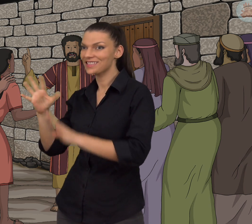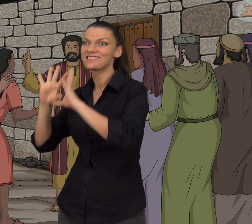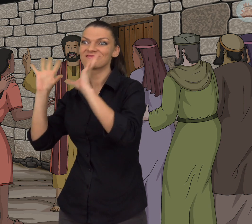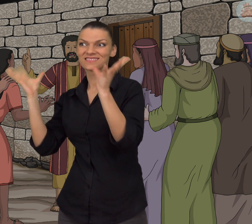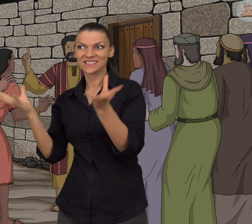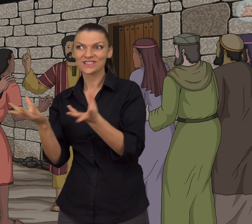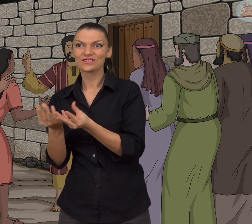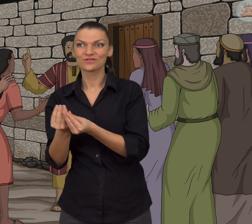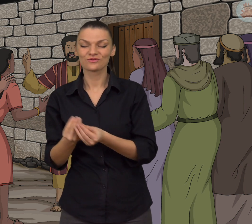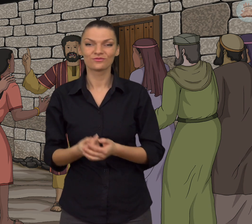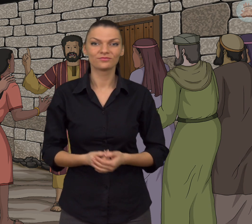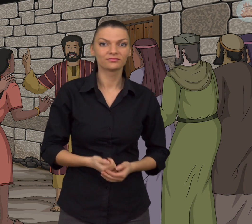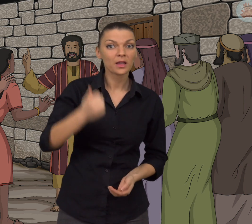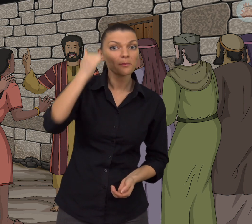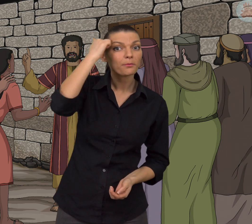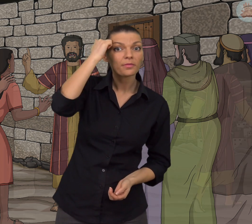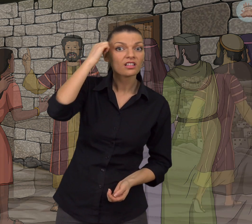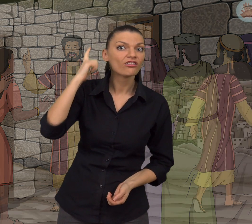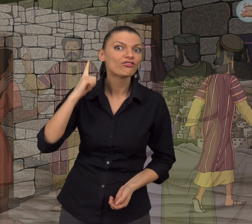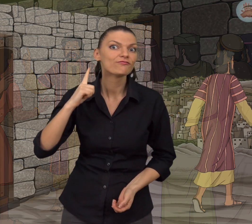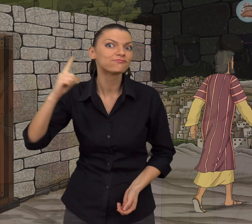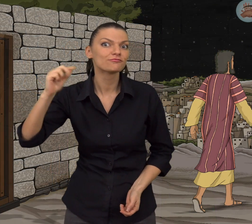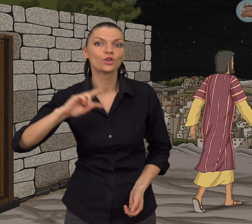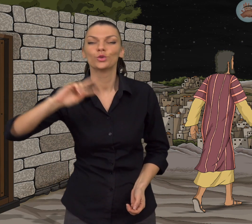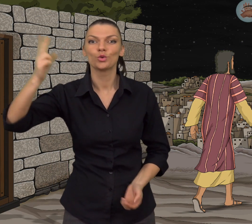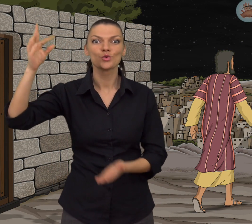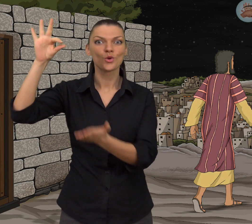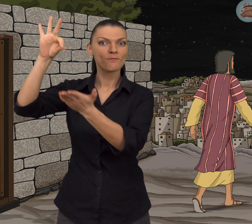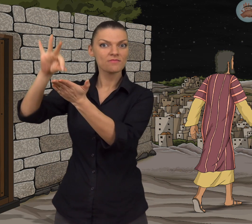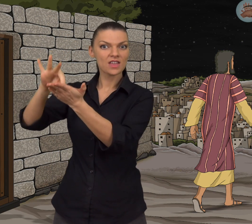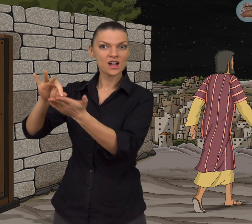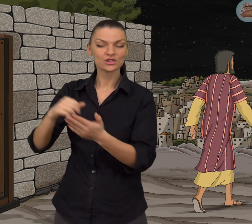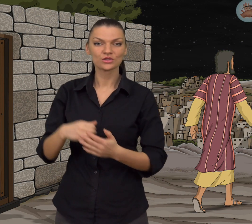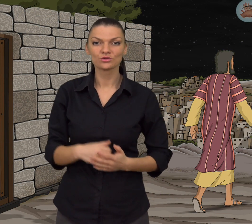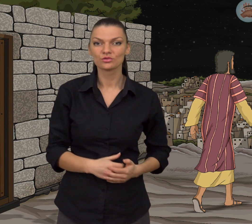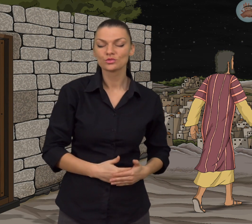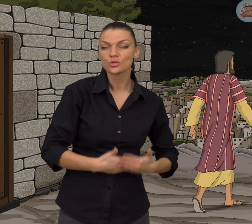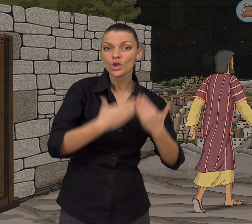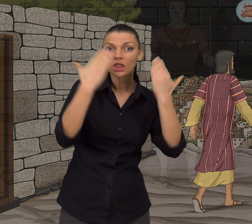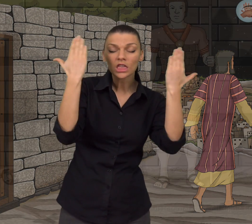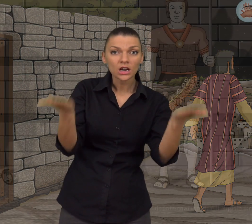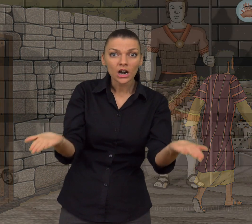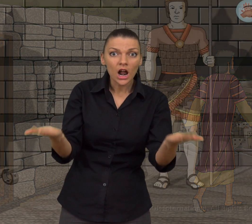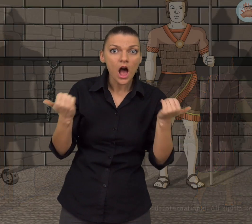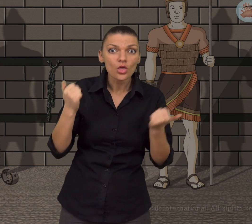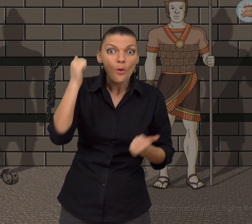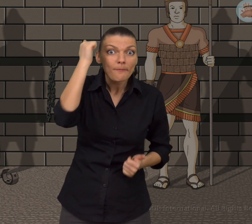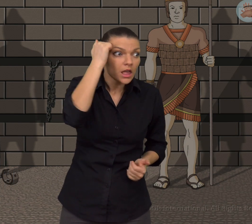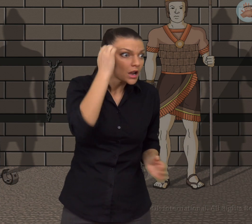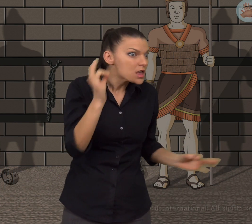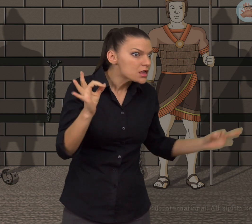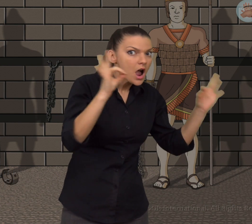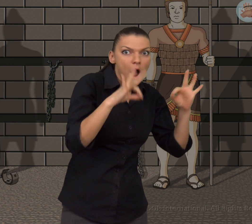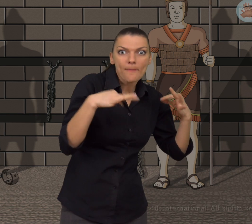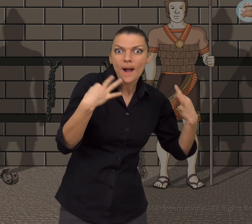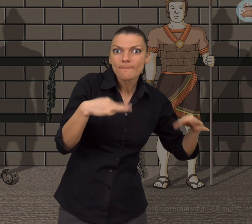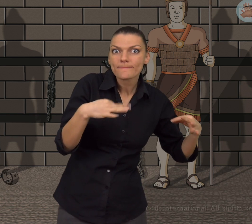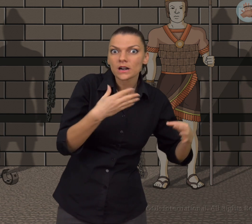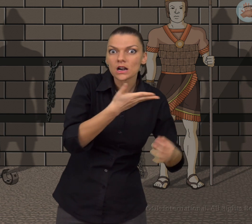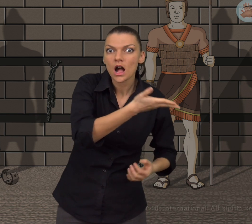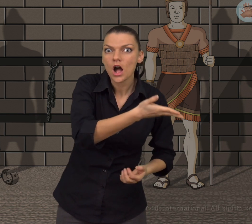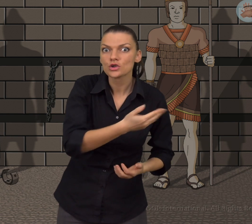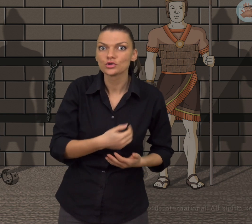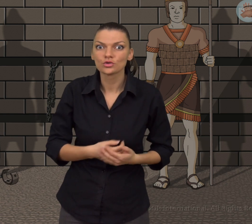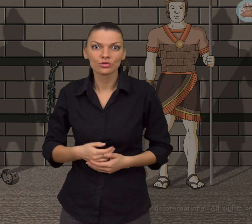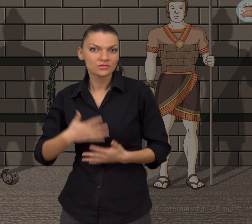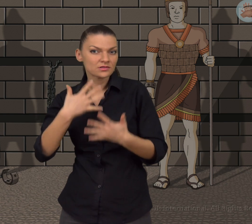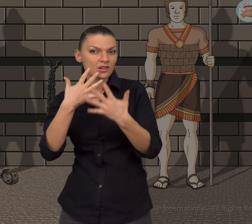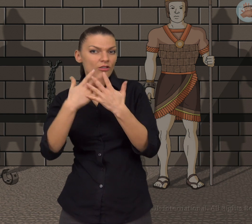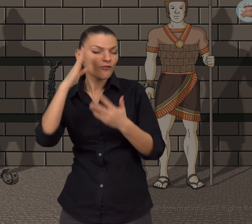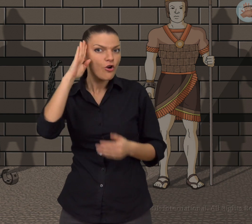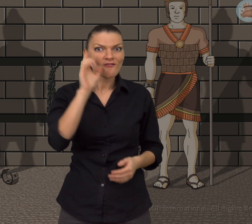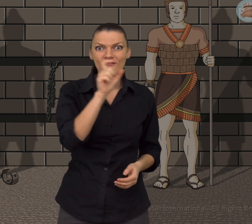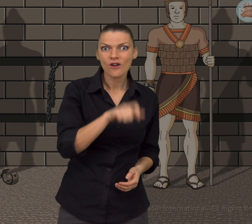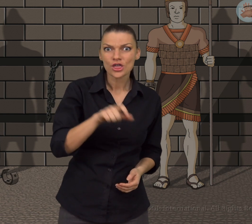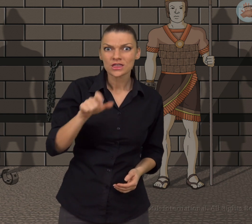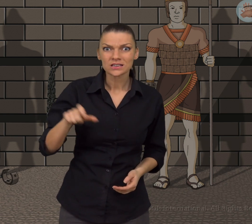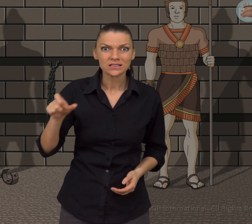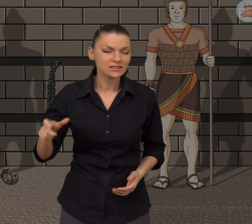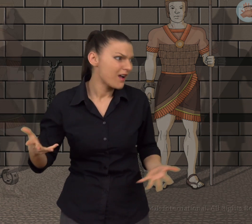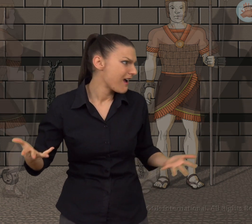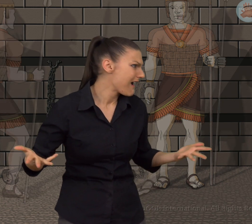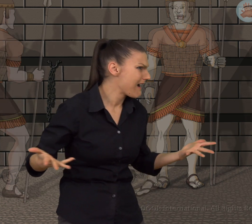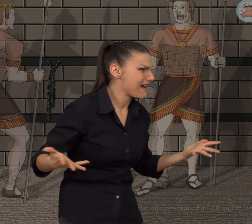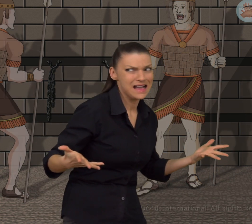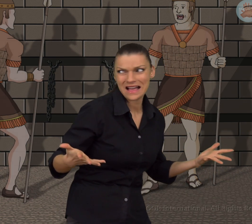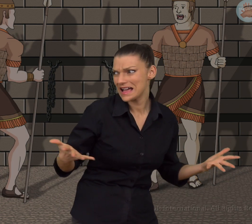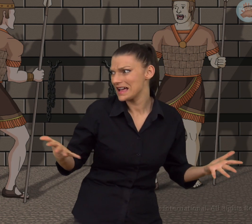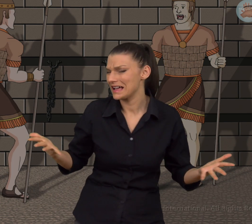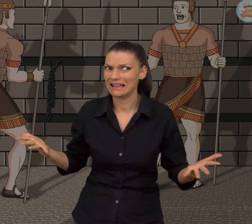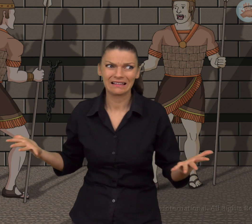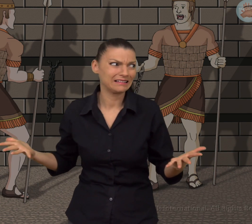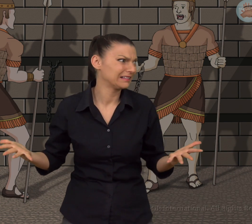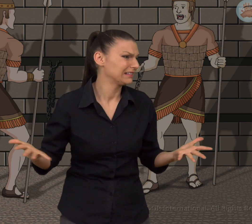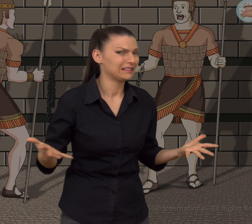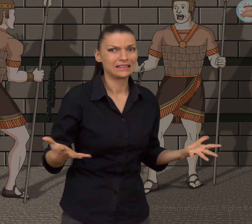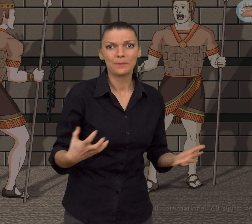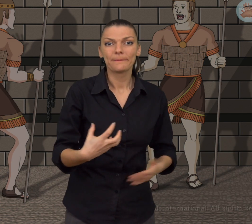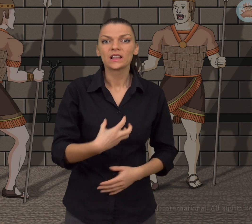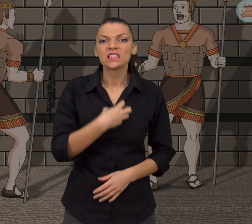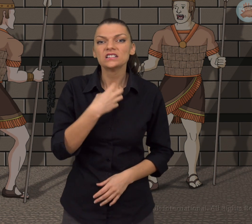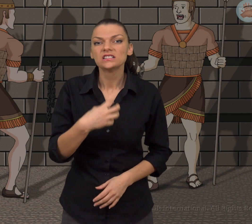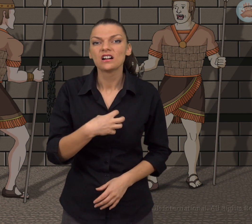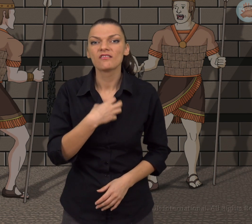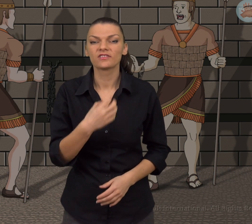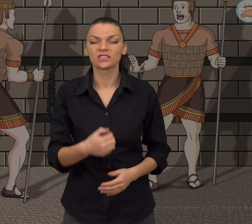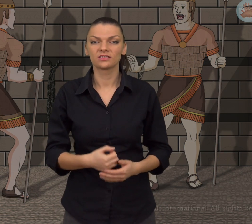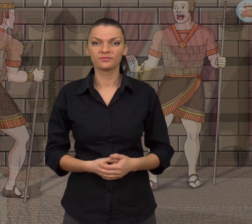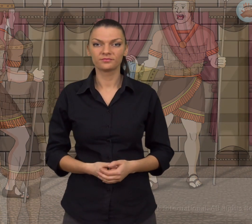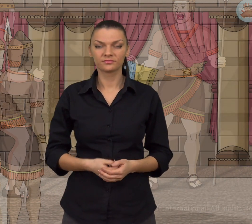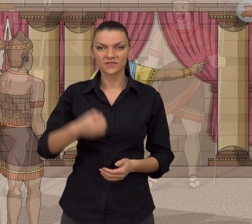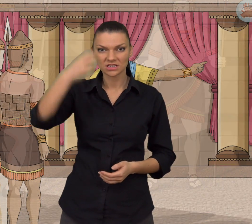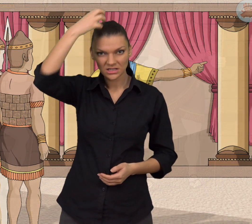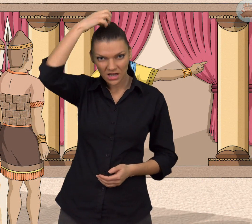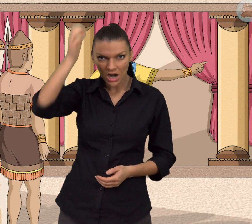“Send word to James and to the brothers,” he said, and he left for another place. At daybreak there was no small commotion among the soldiers as to what had become of Peter.